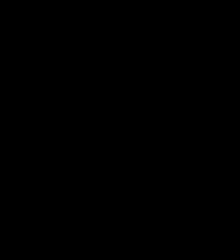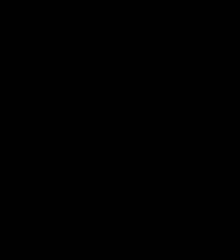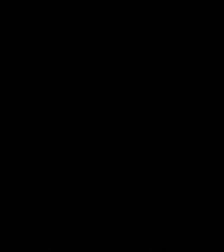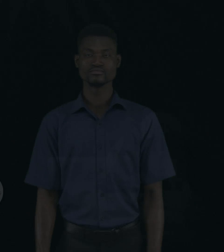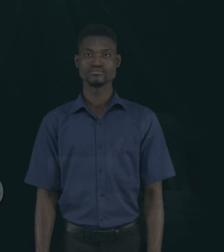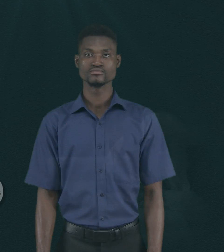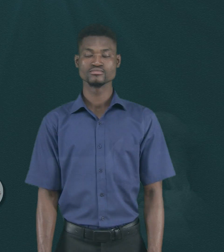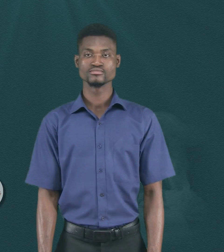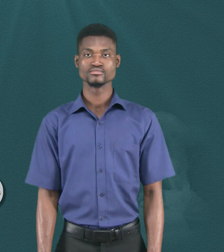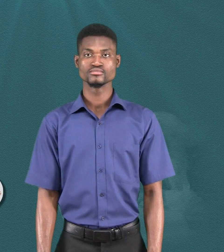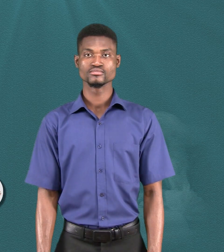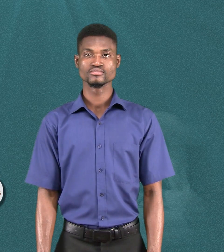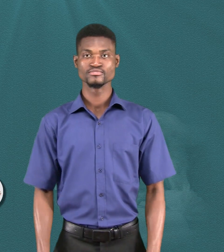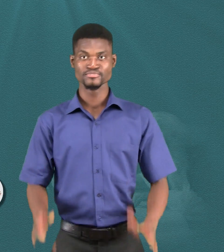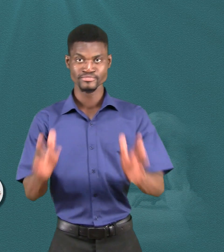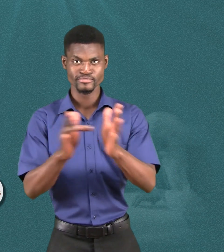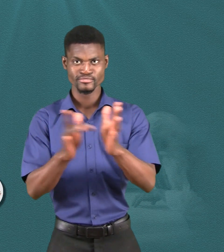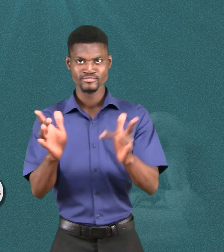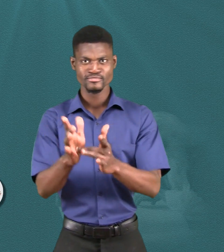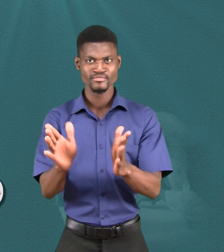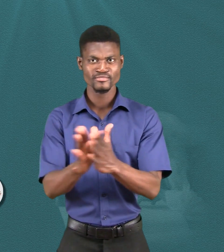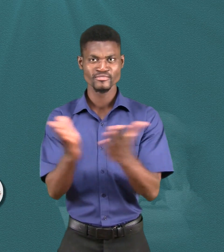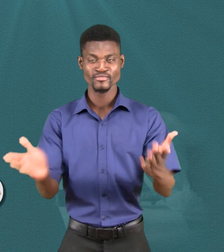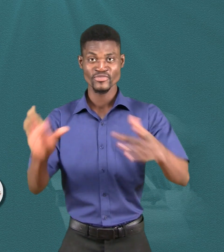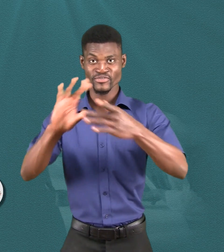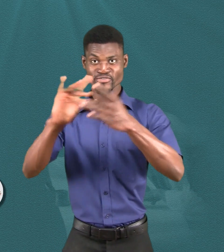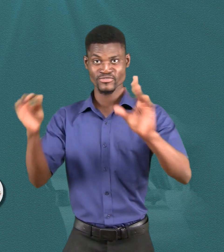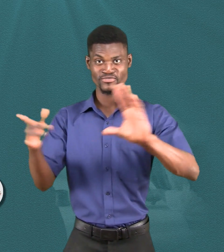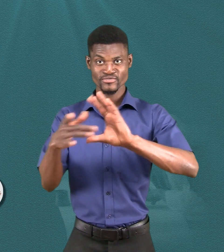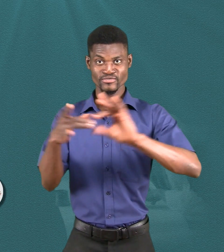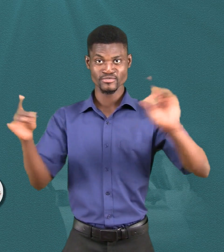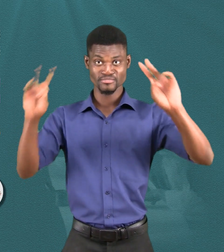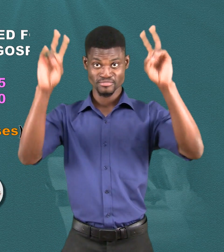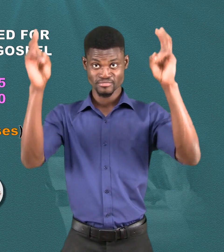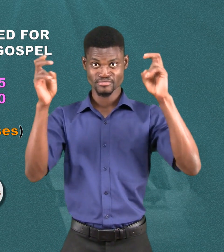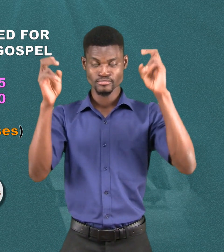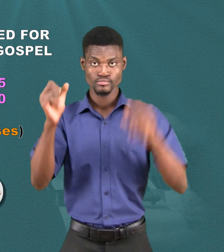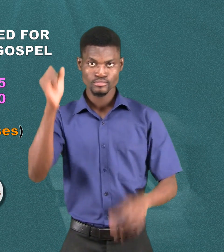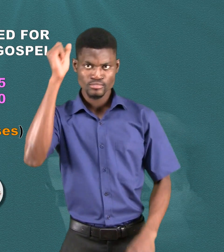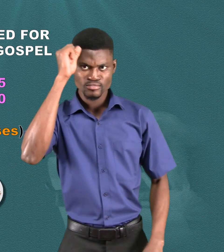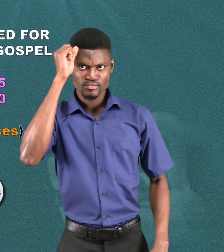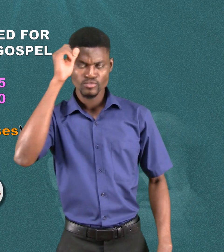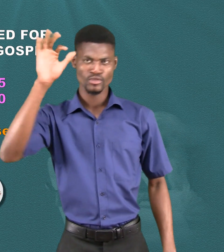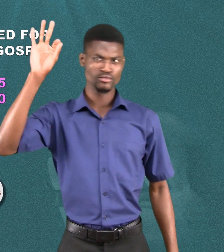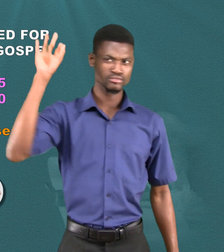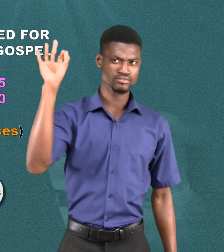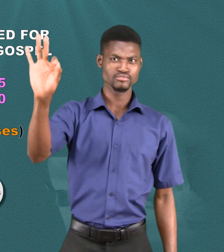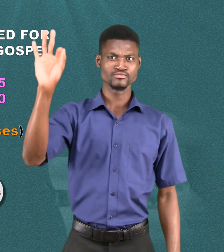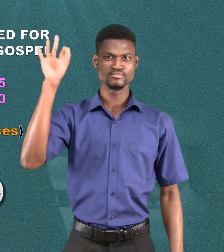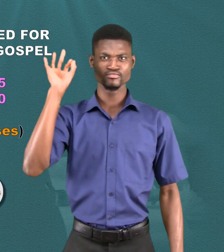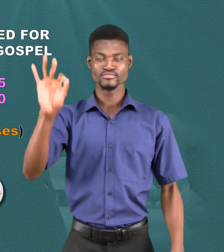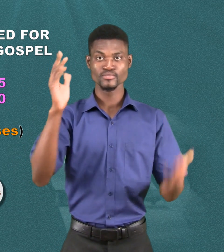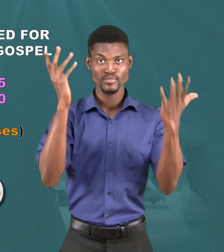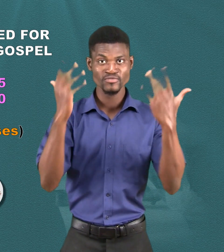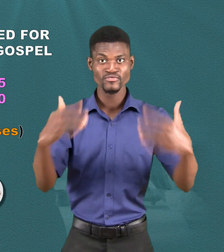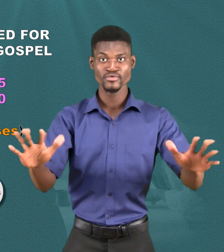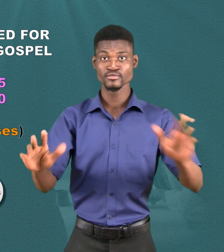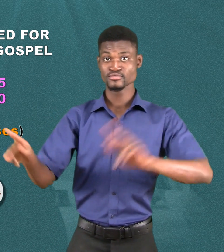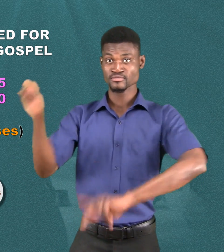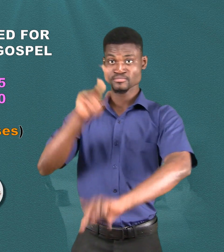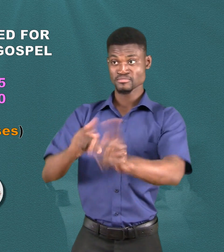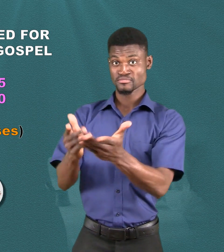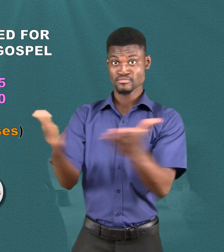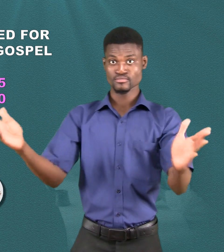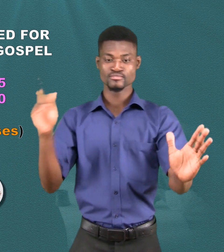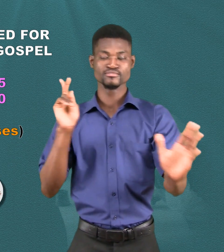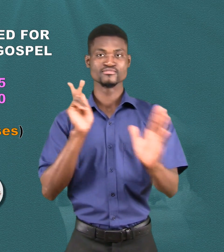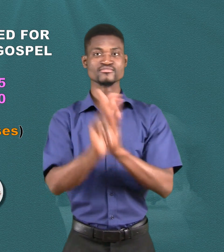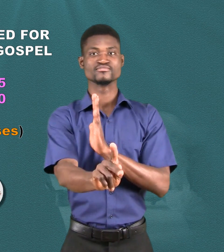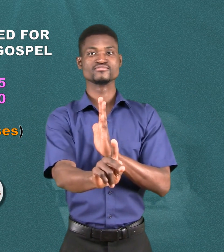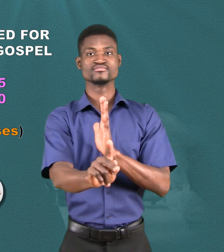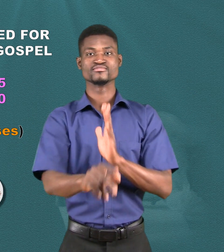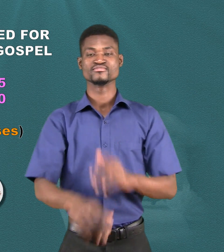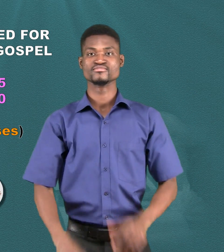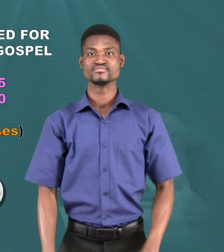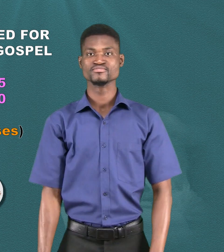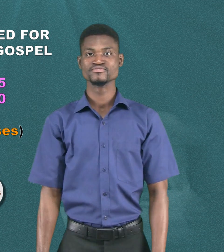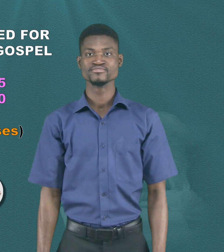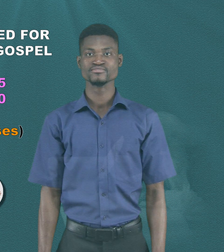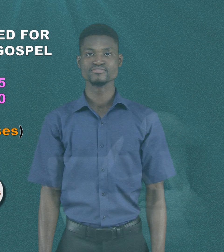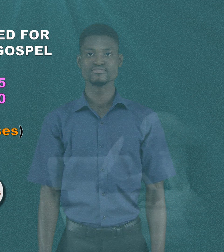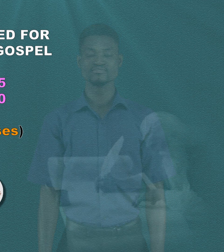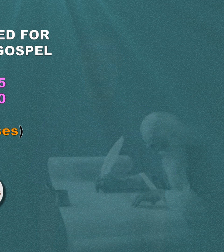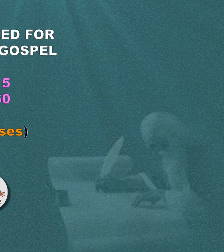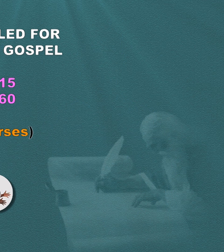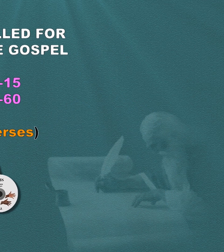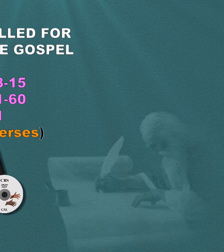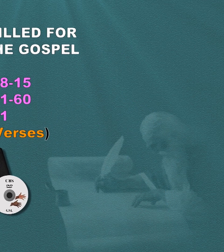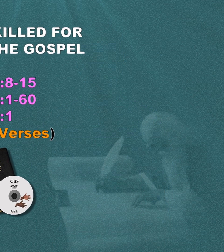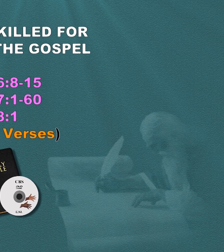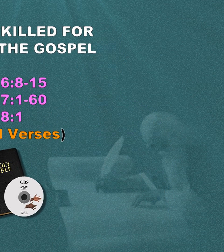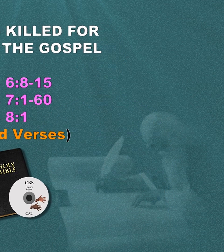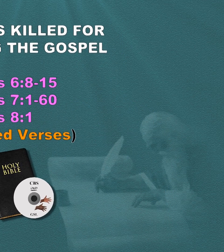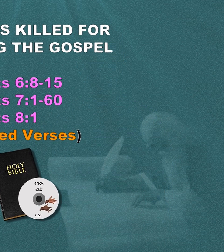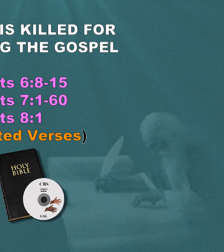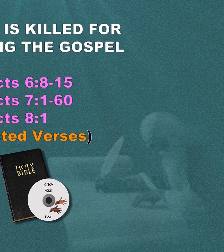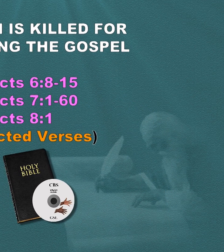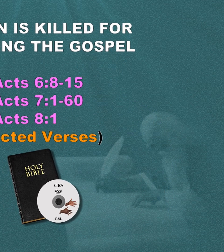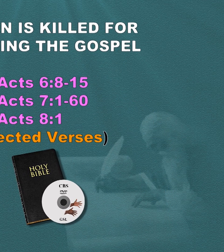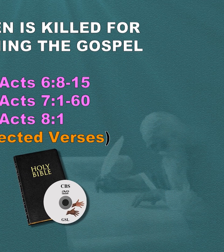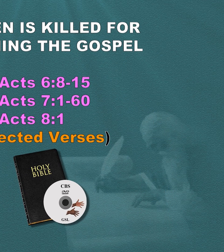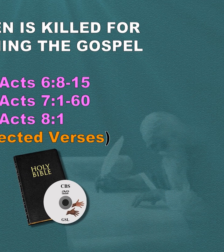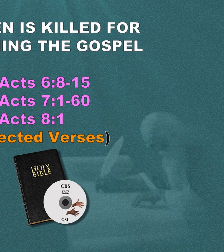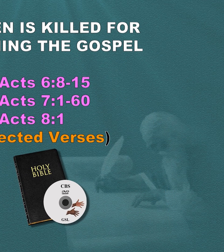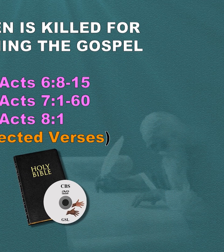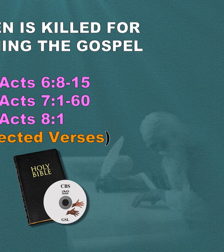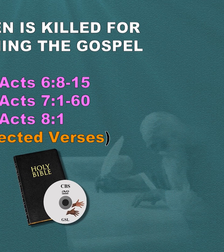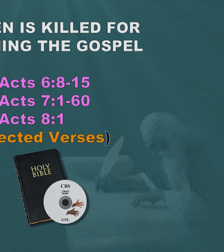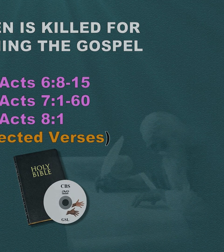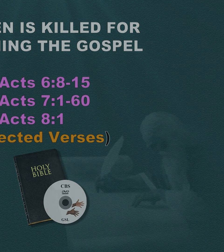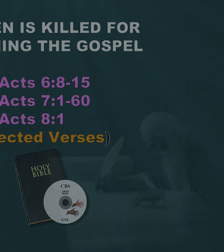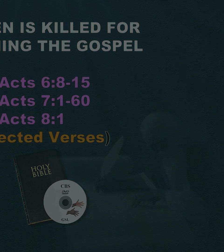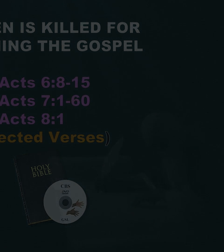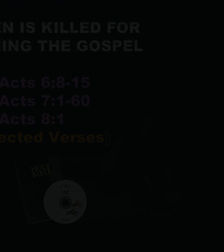Stephen is killed for preaching the gospel